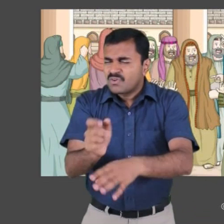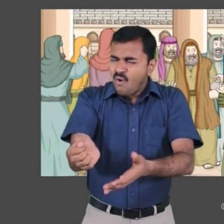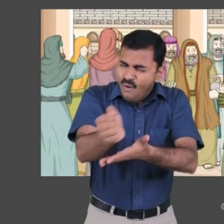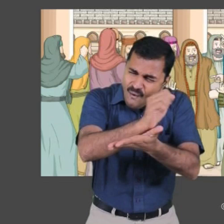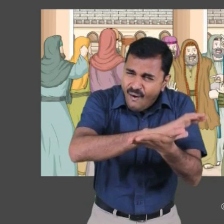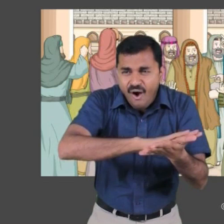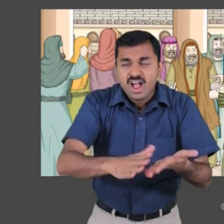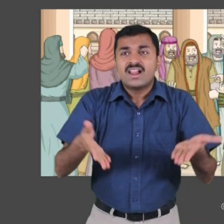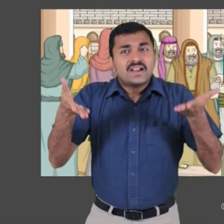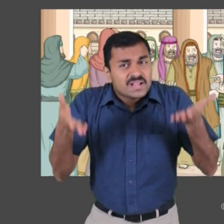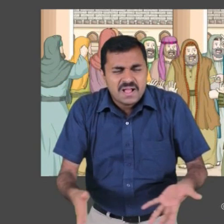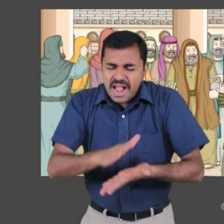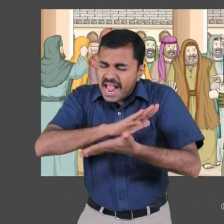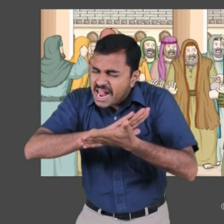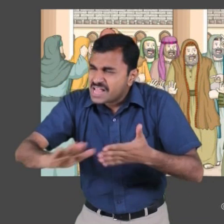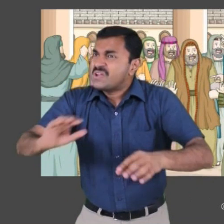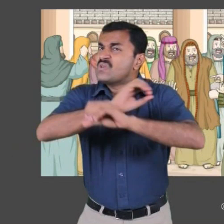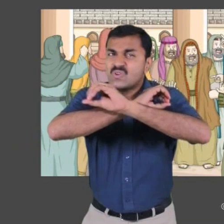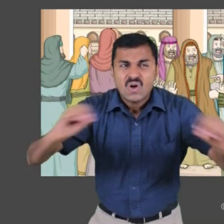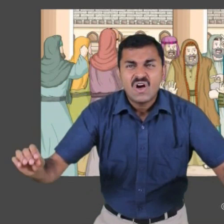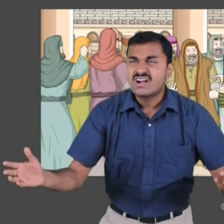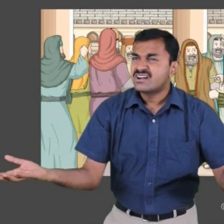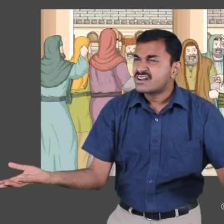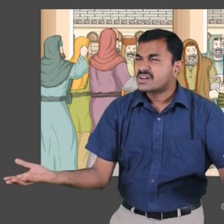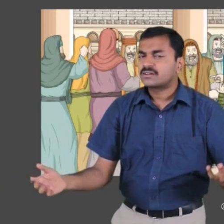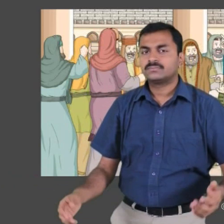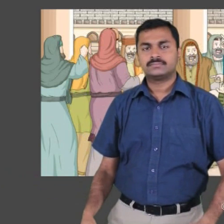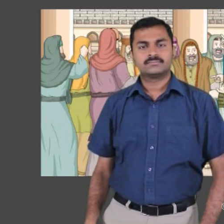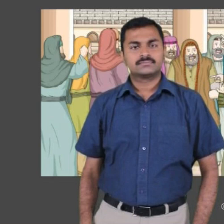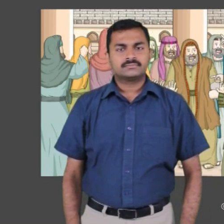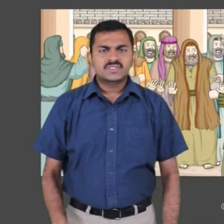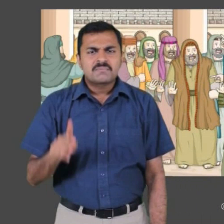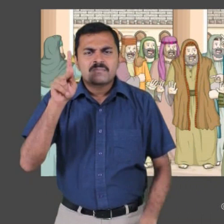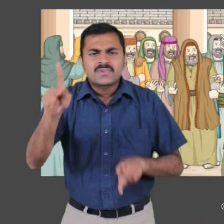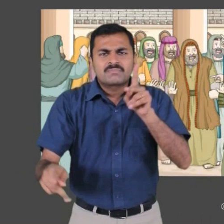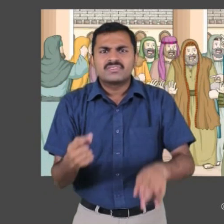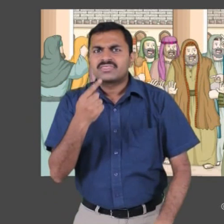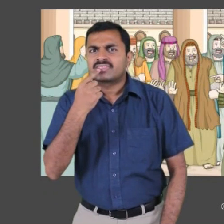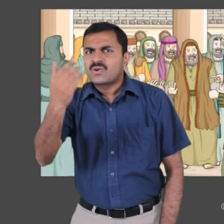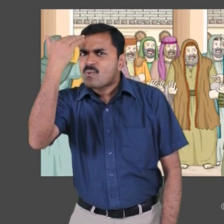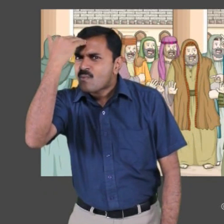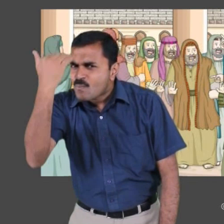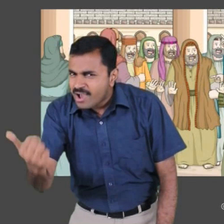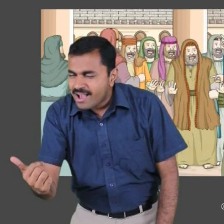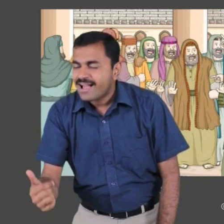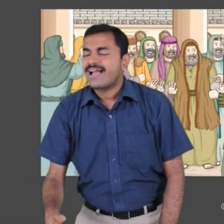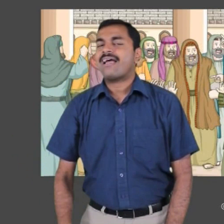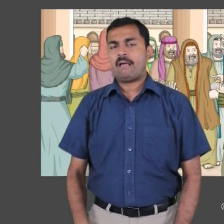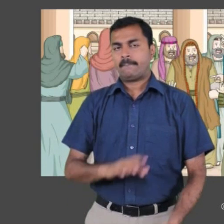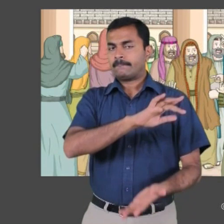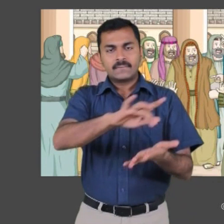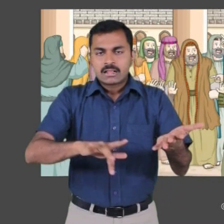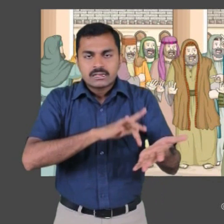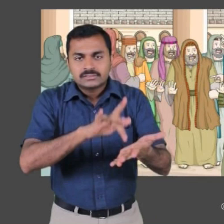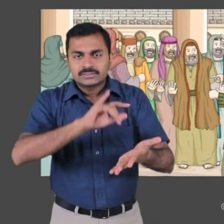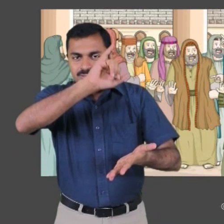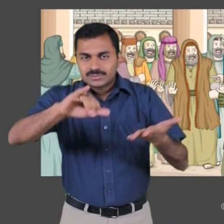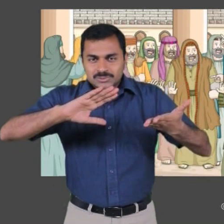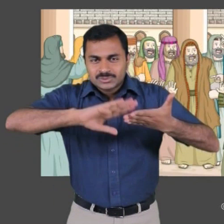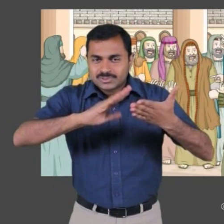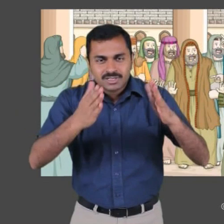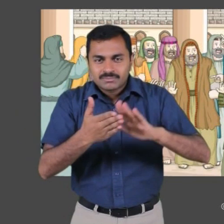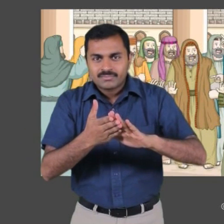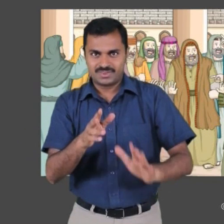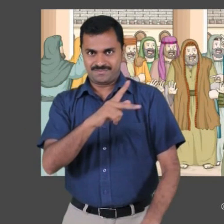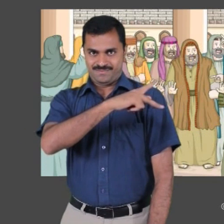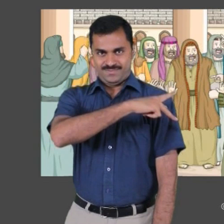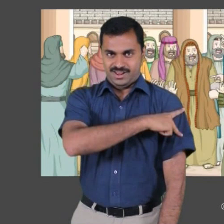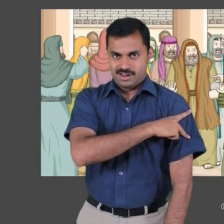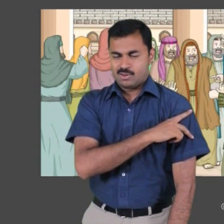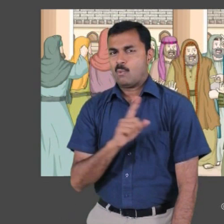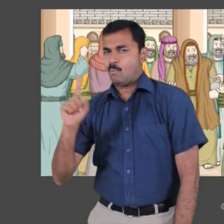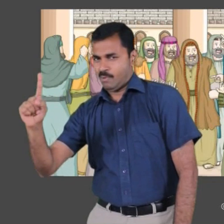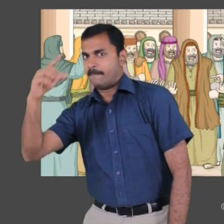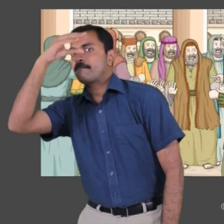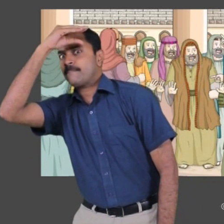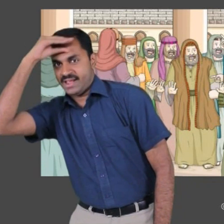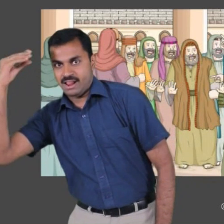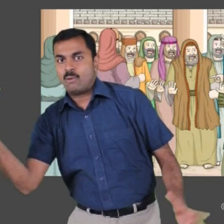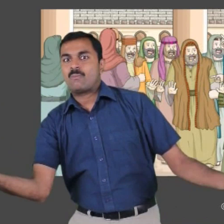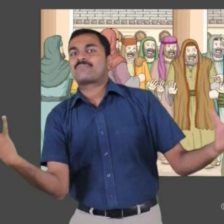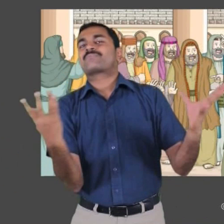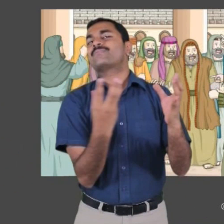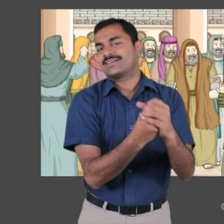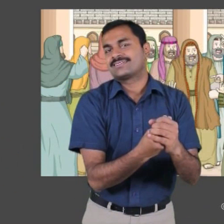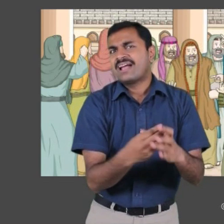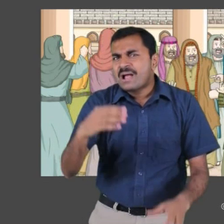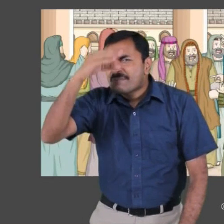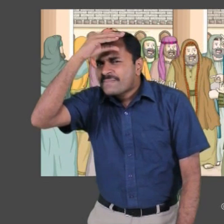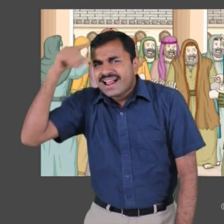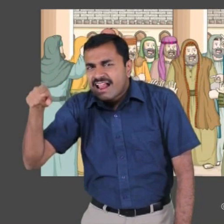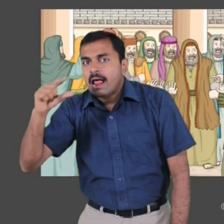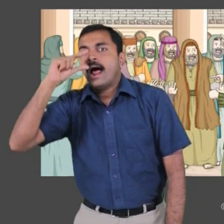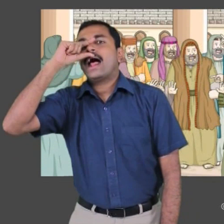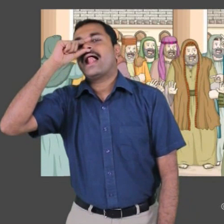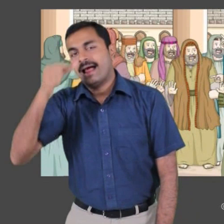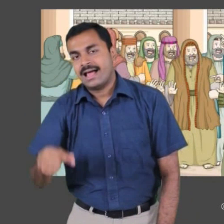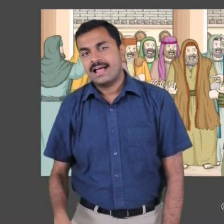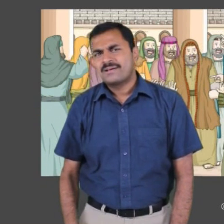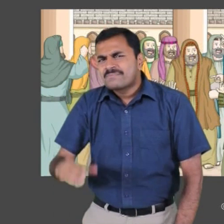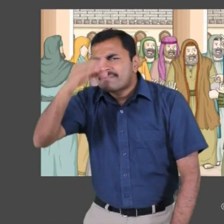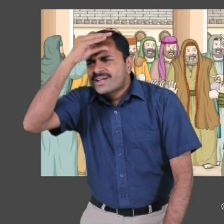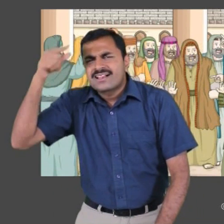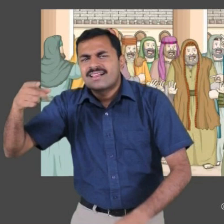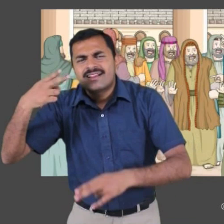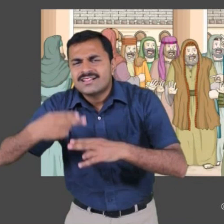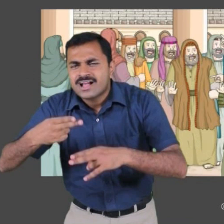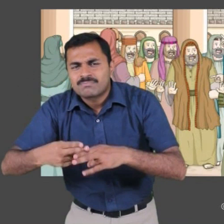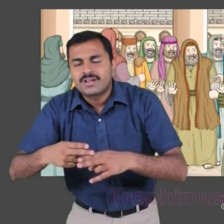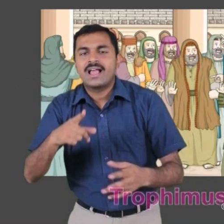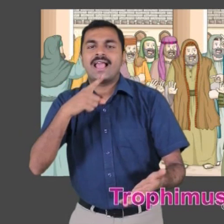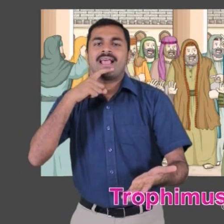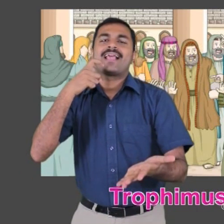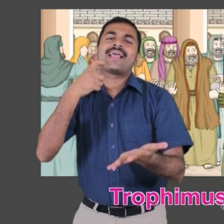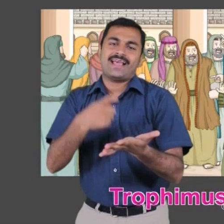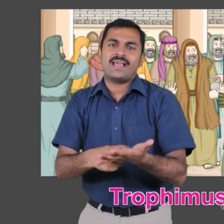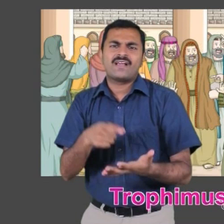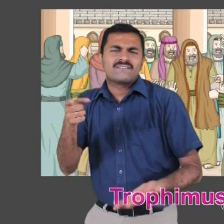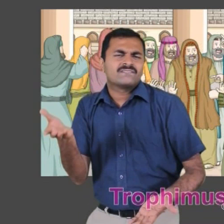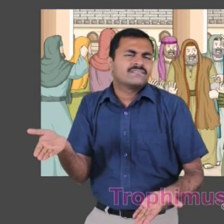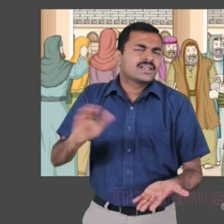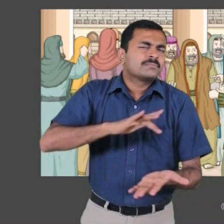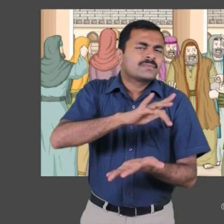Furthermore, he has brought Greeks into the temple and defiled this holy place.”